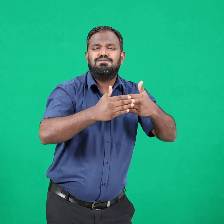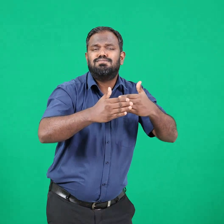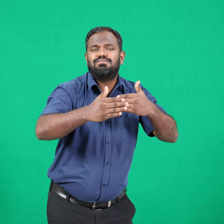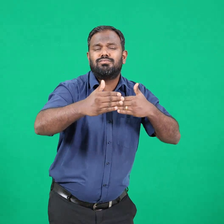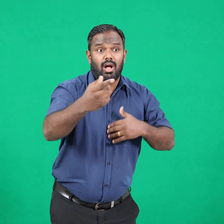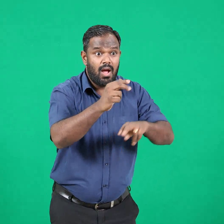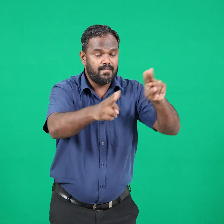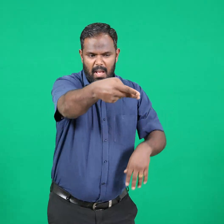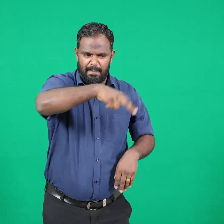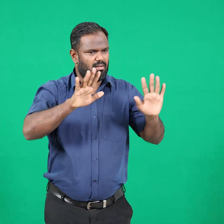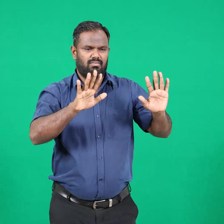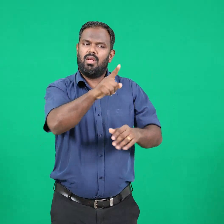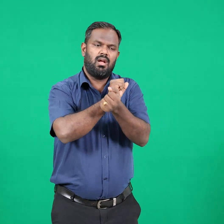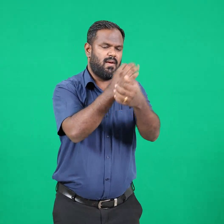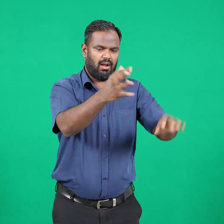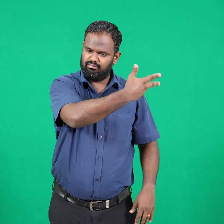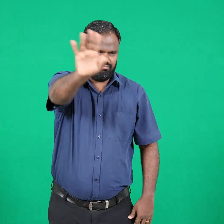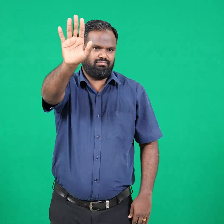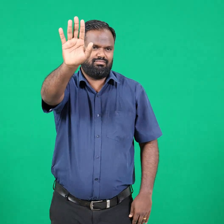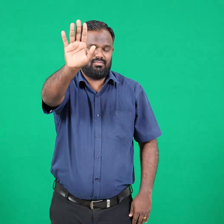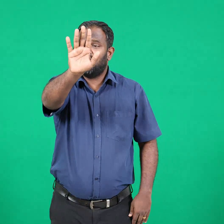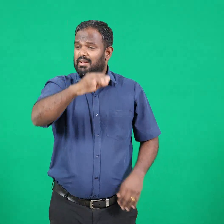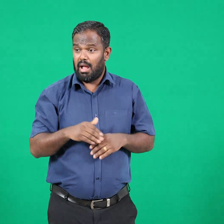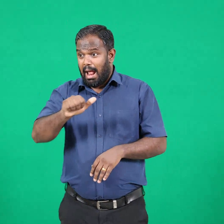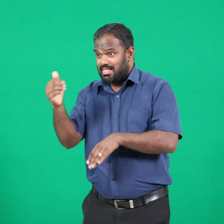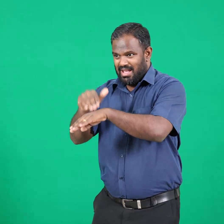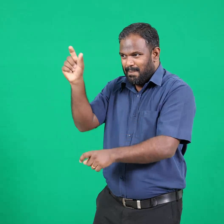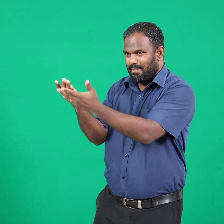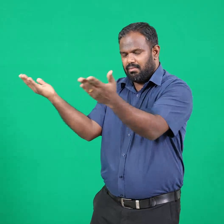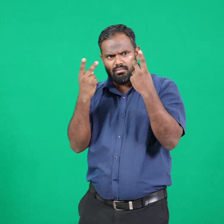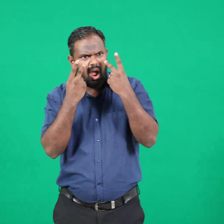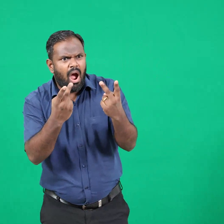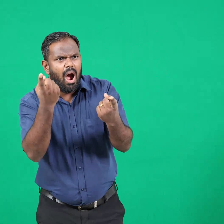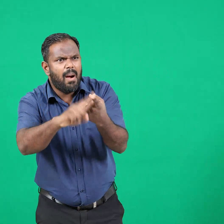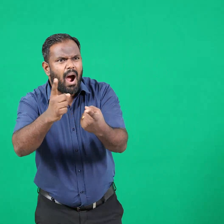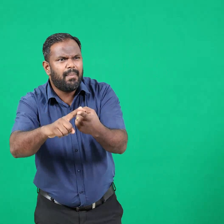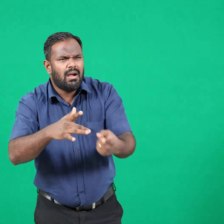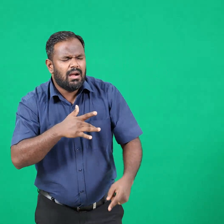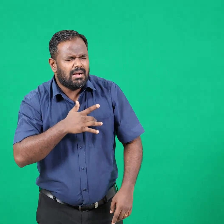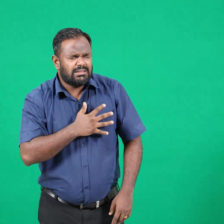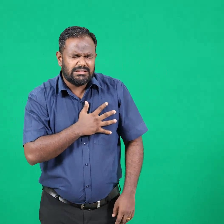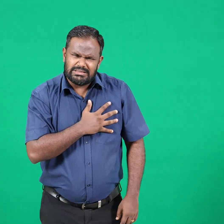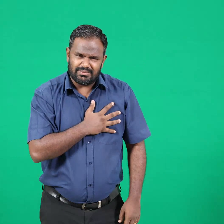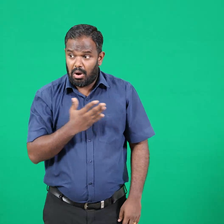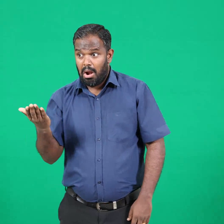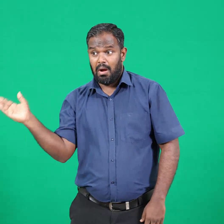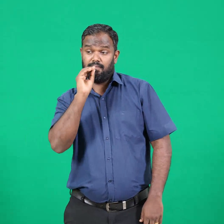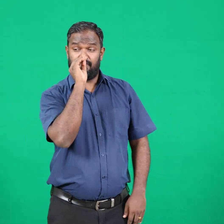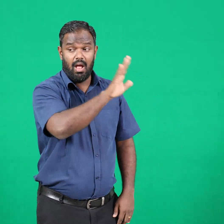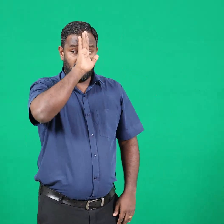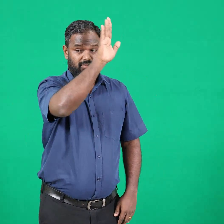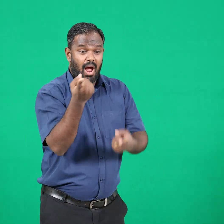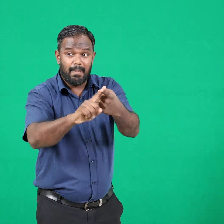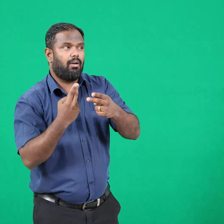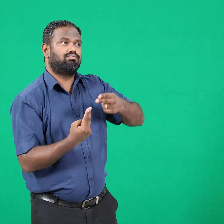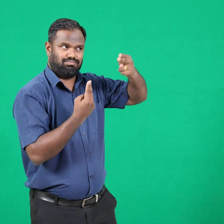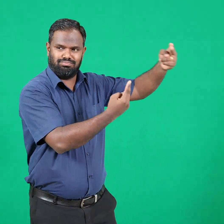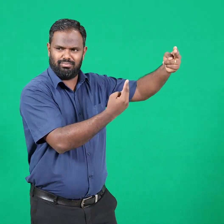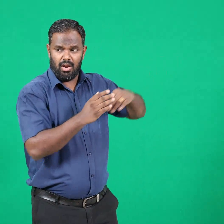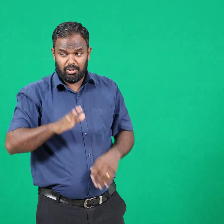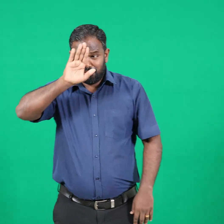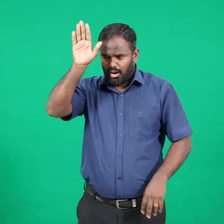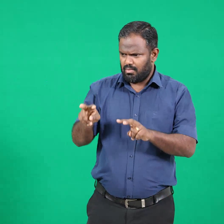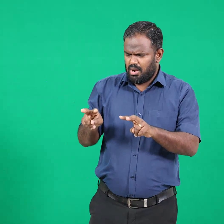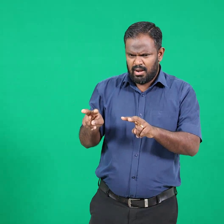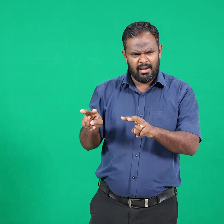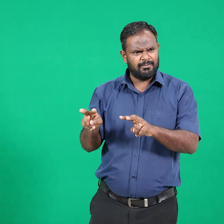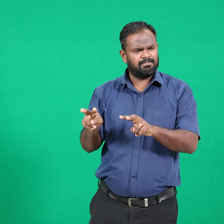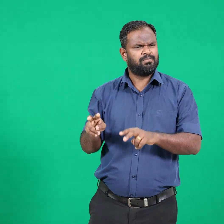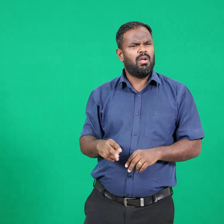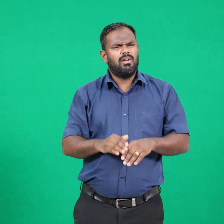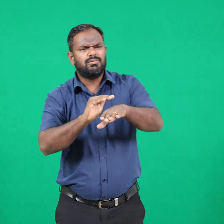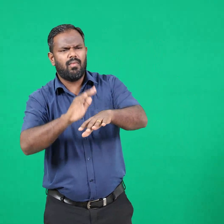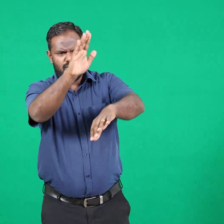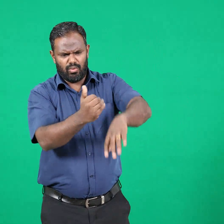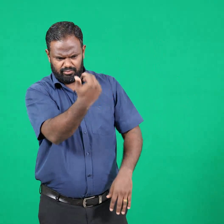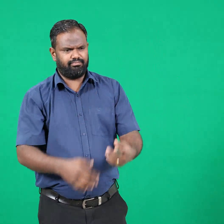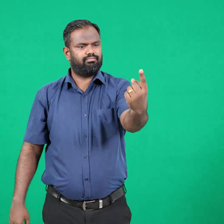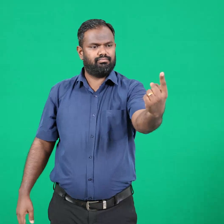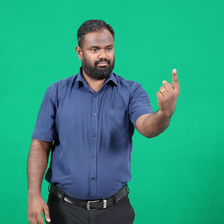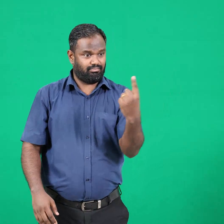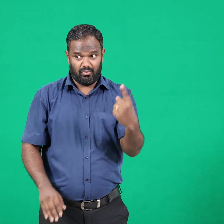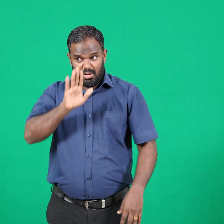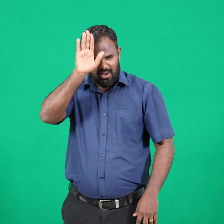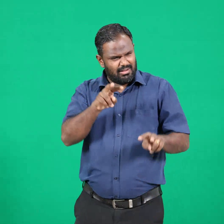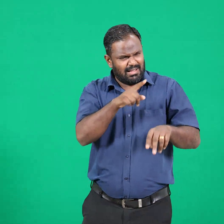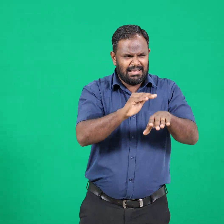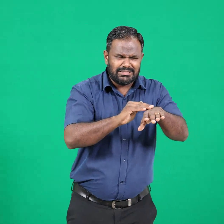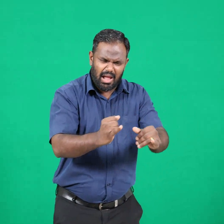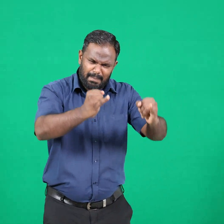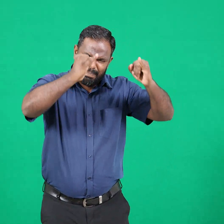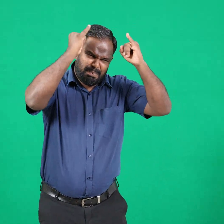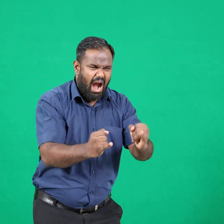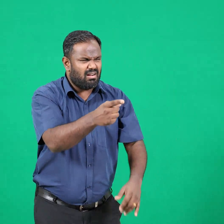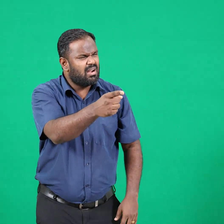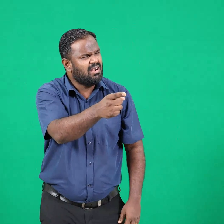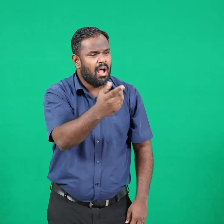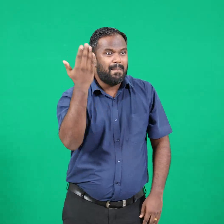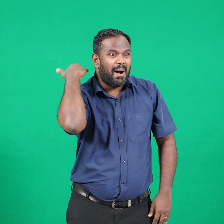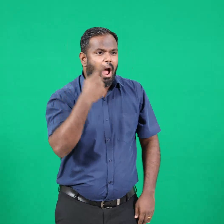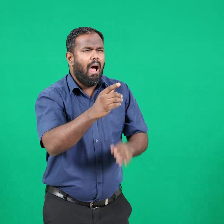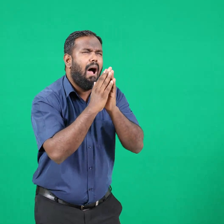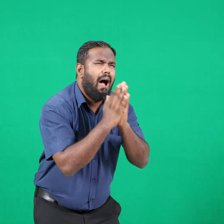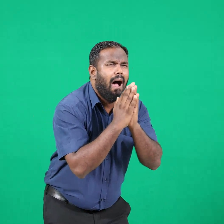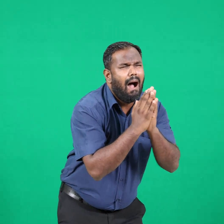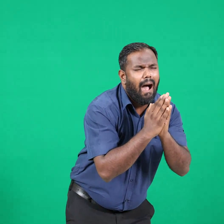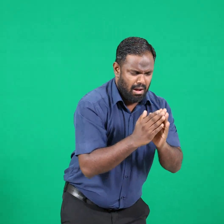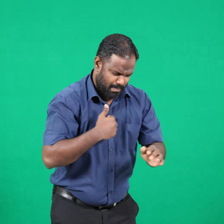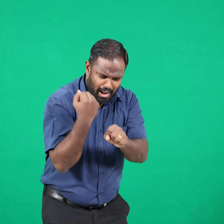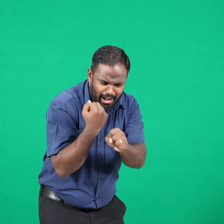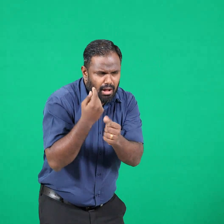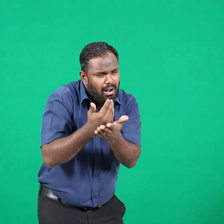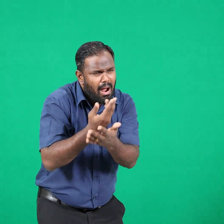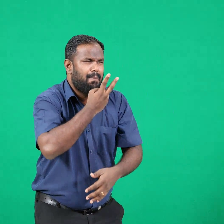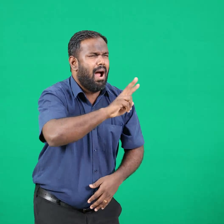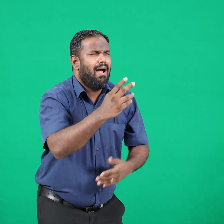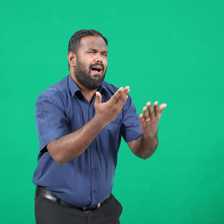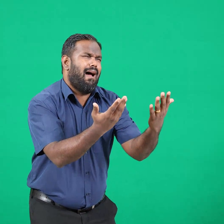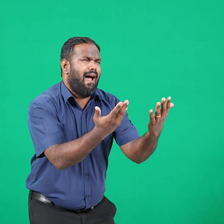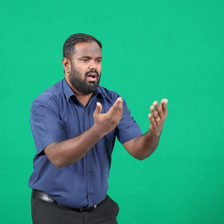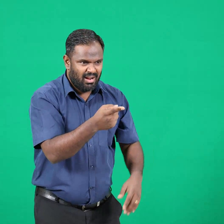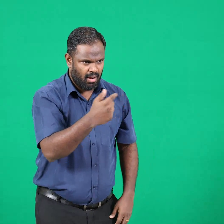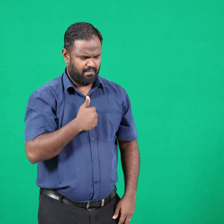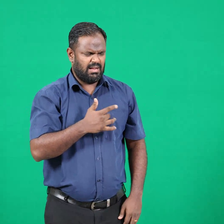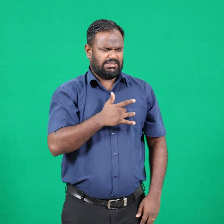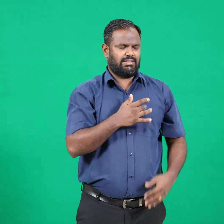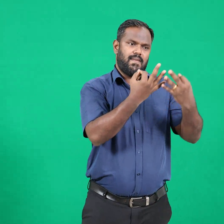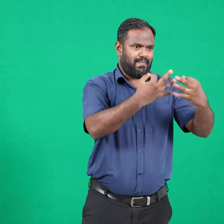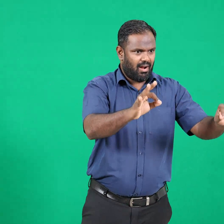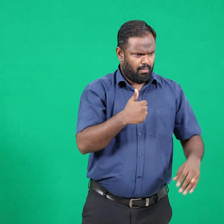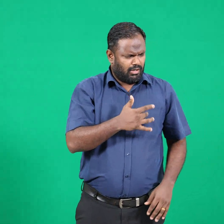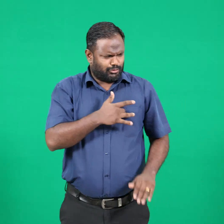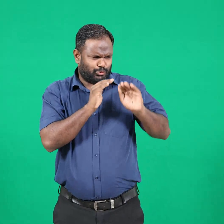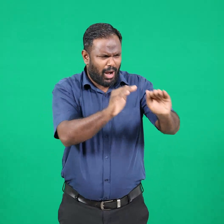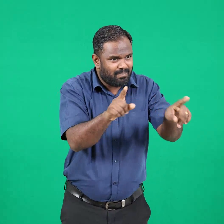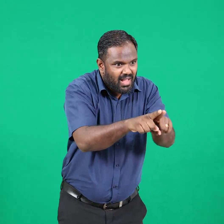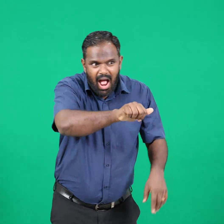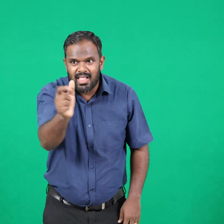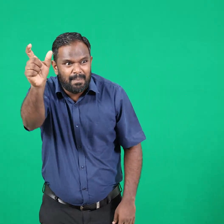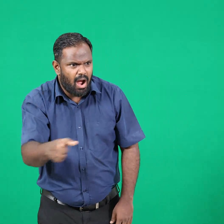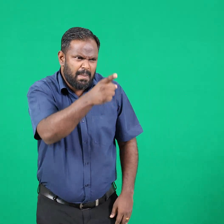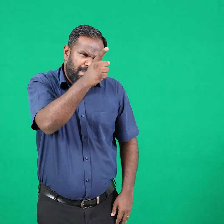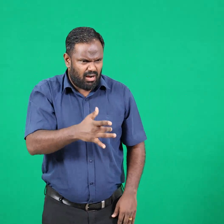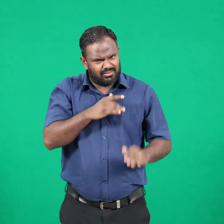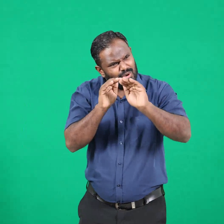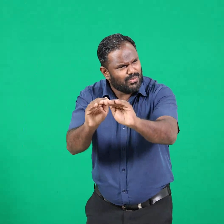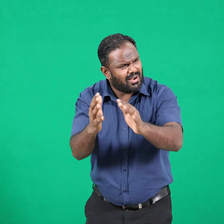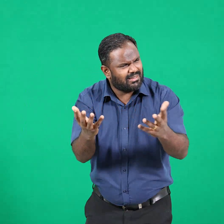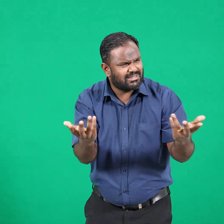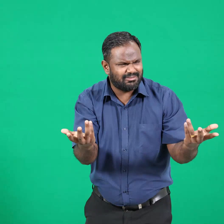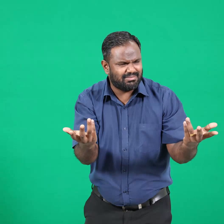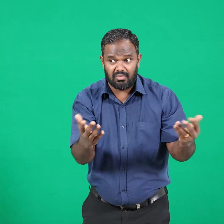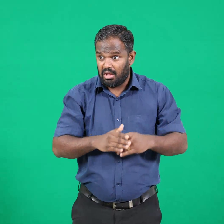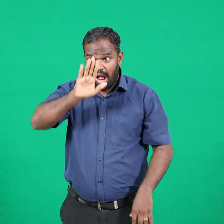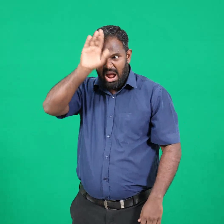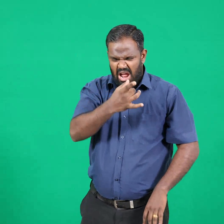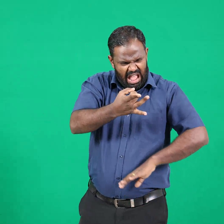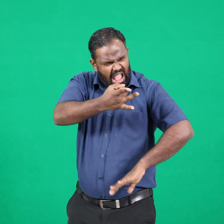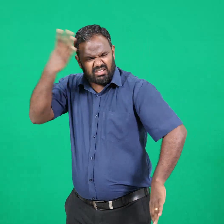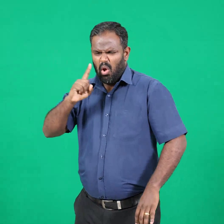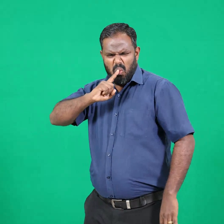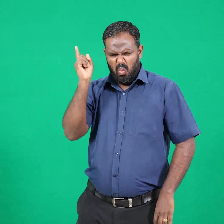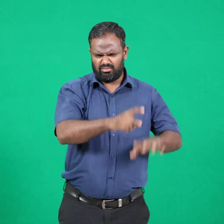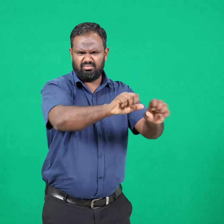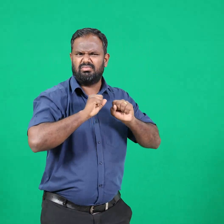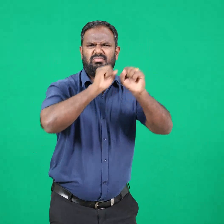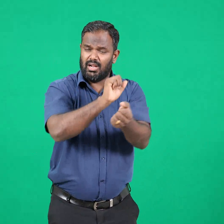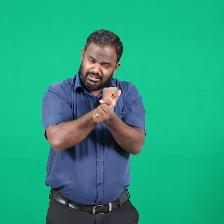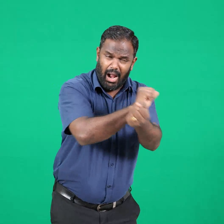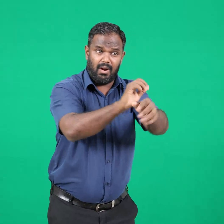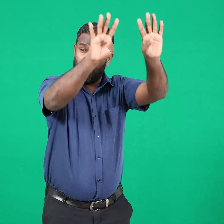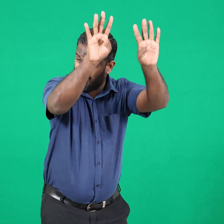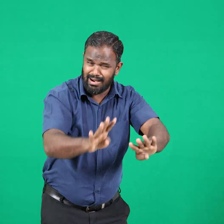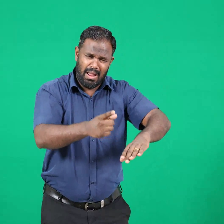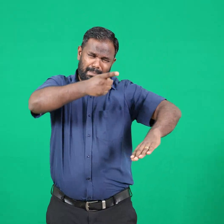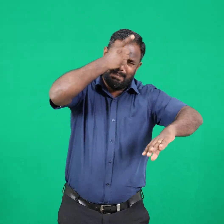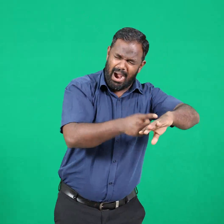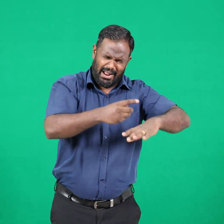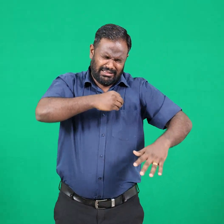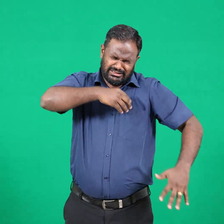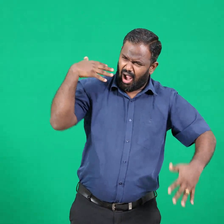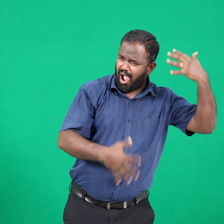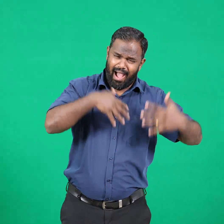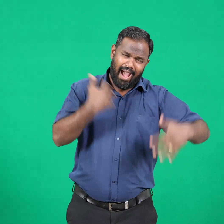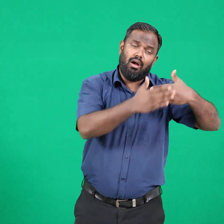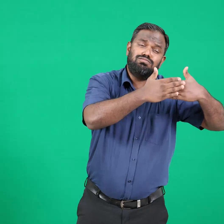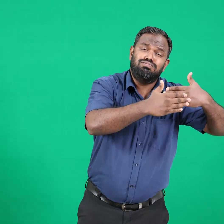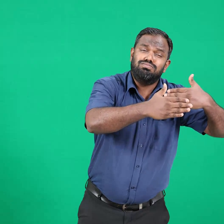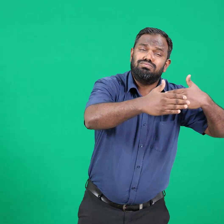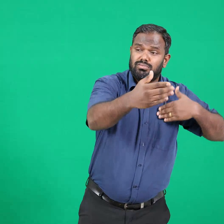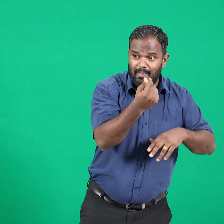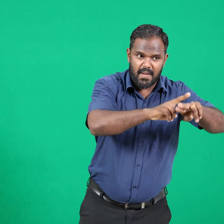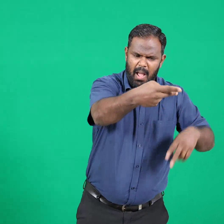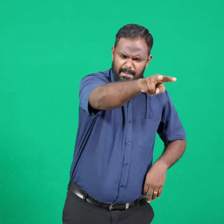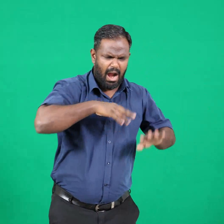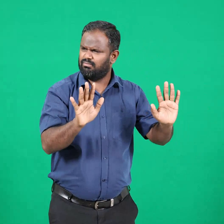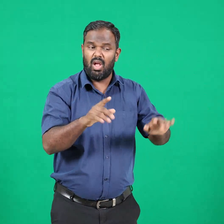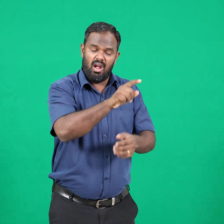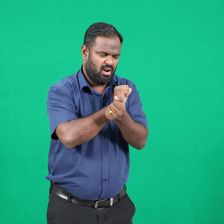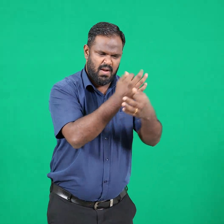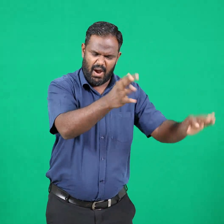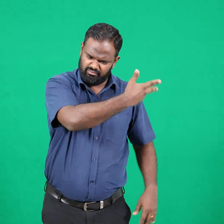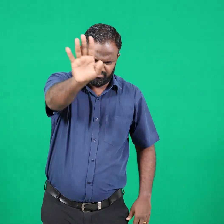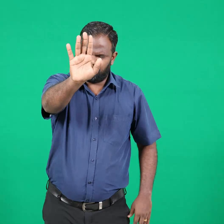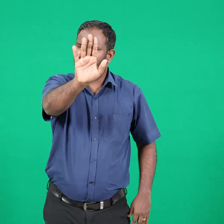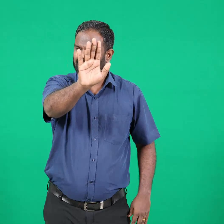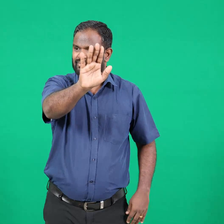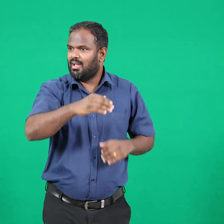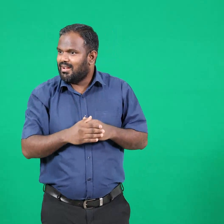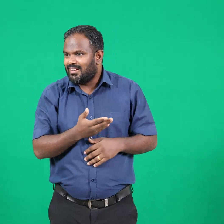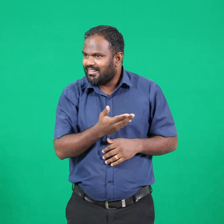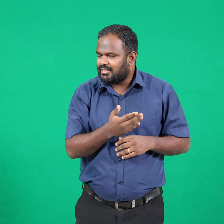When his fellow servants saw what had happened, they were greatly distressed, and they went and recounted all of this to their master. Then the master summoned him and declared, ' You wicked servant! I forgave all your debt because you begged me. Shouldn' t you have had mercy on your fellow servant, just as I had on you?'